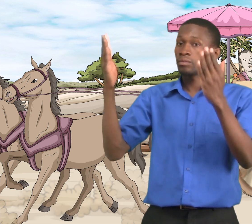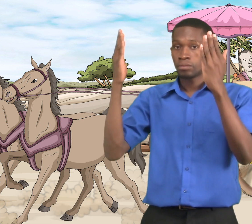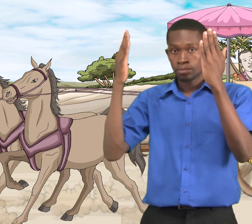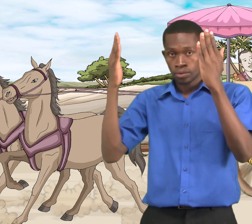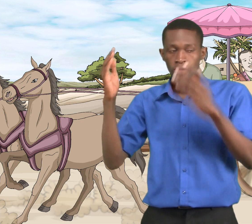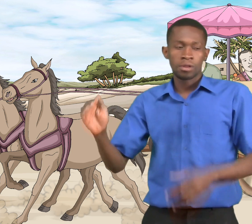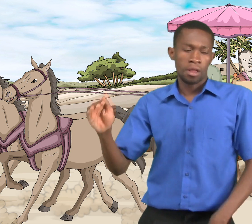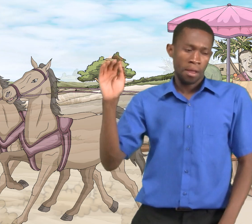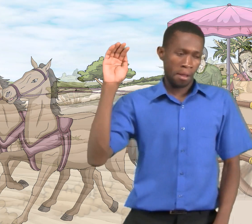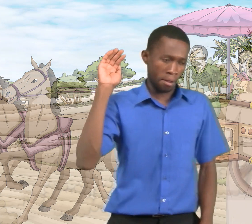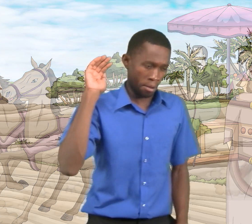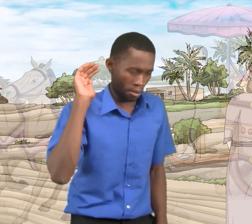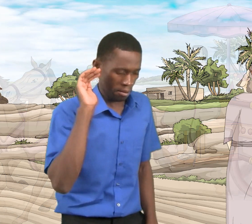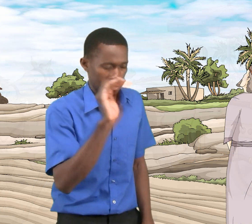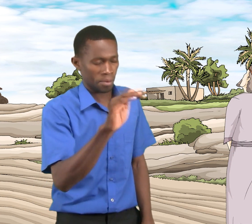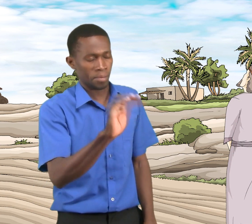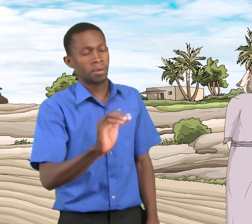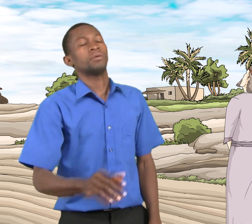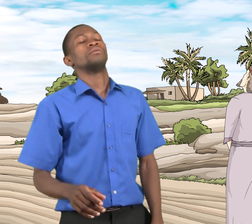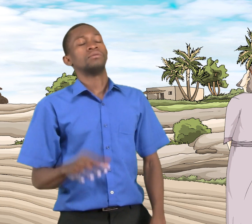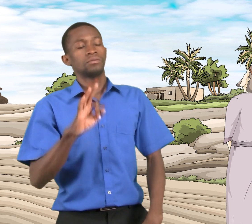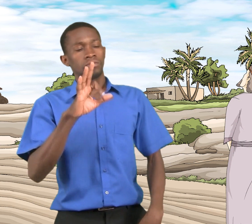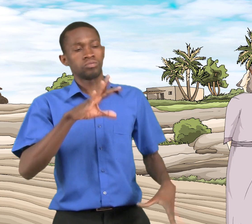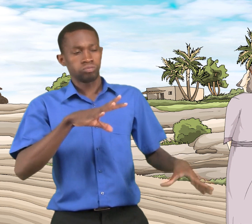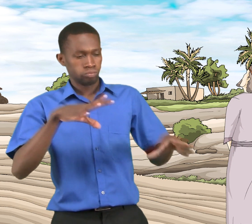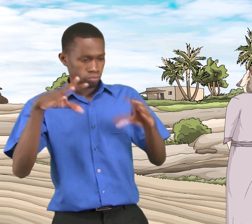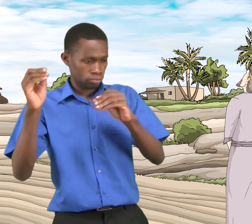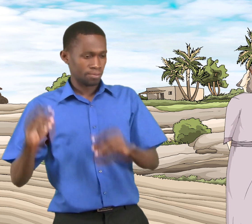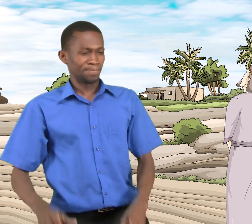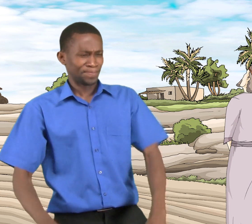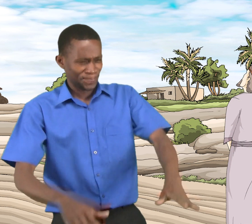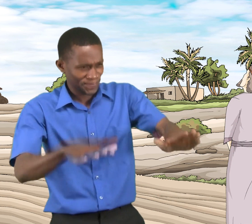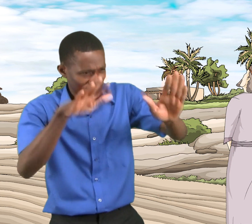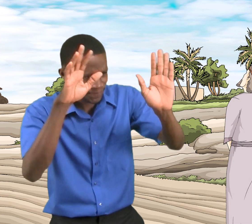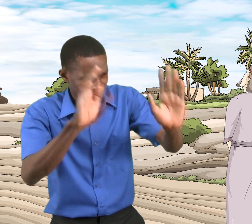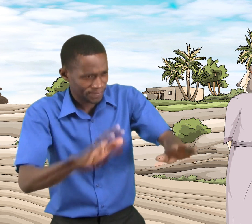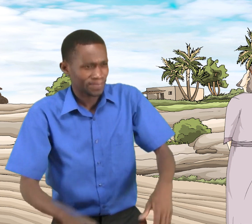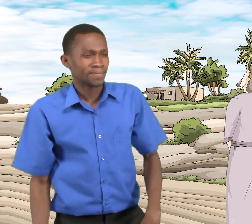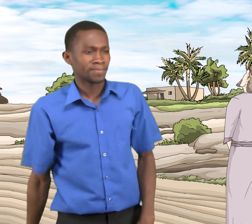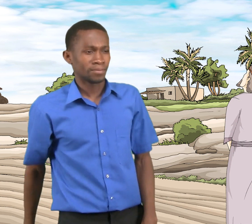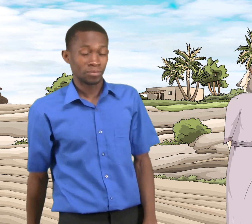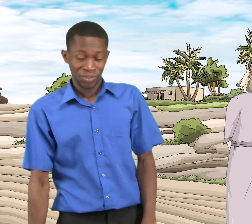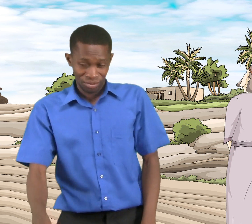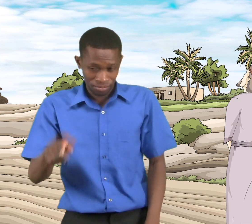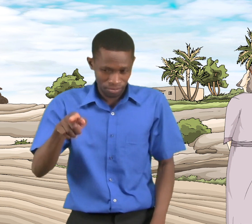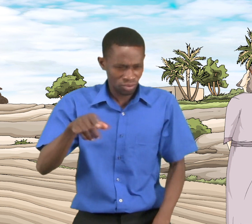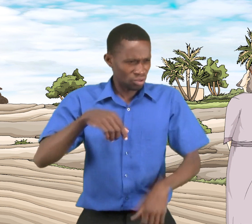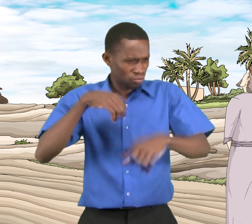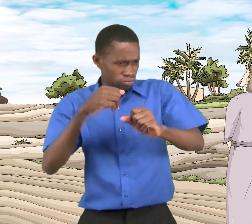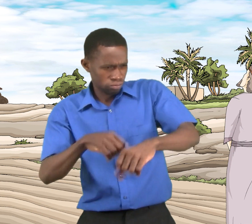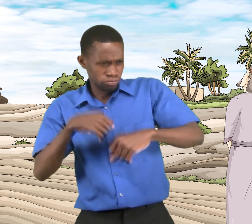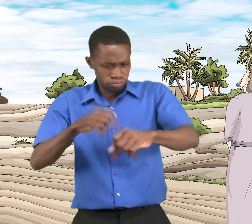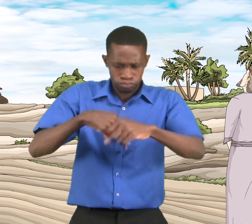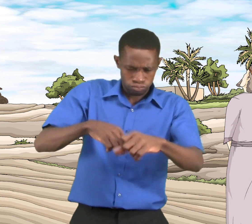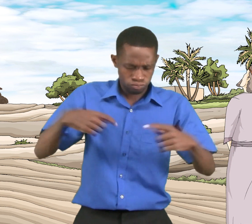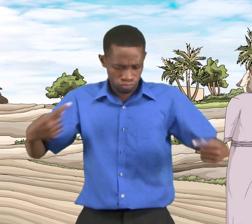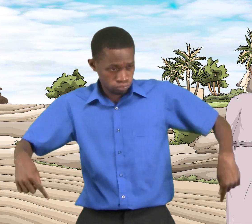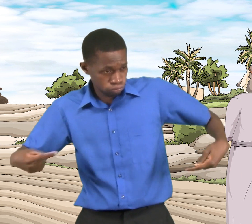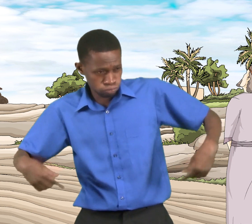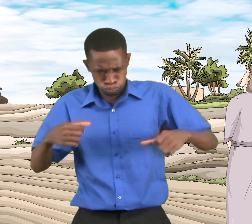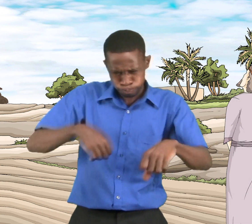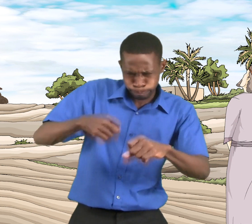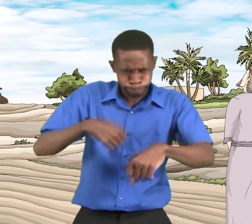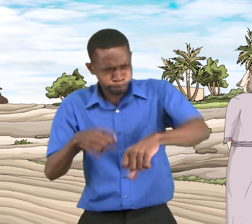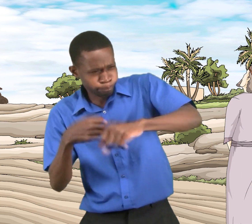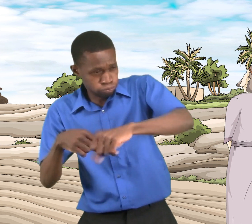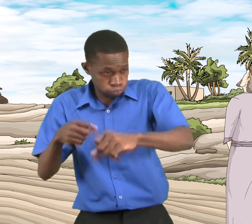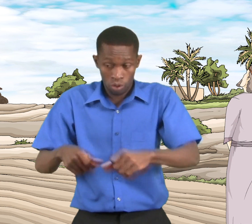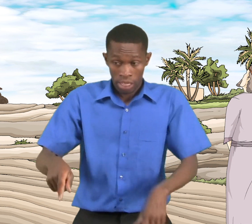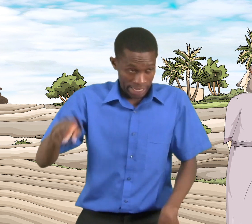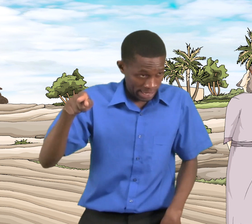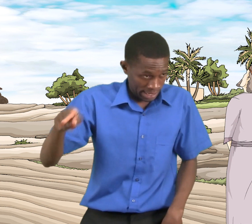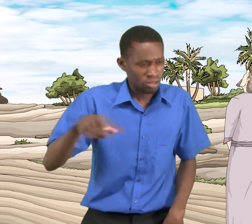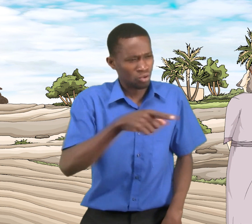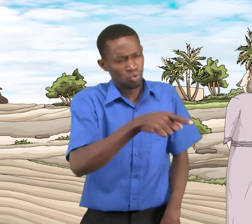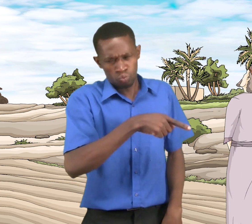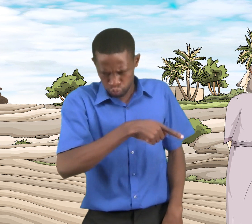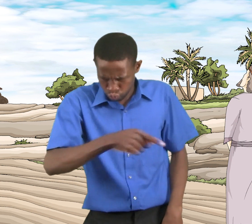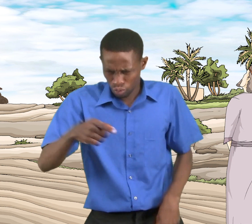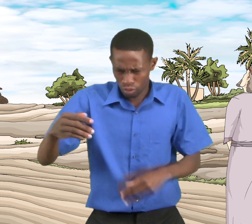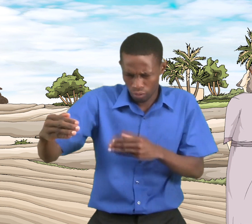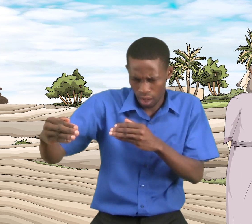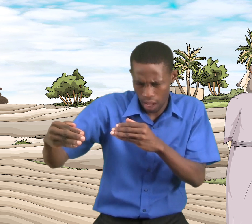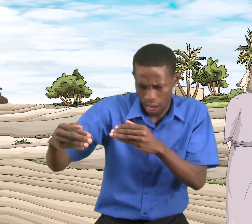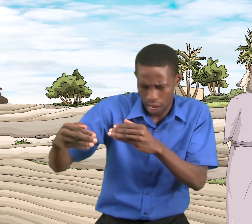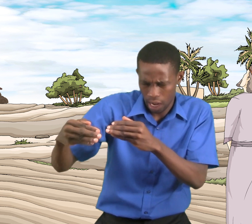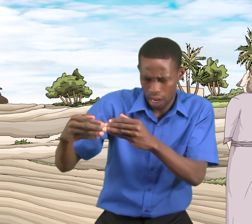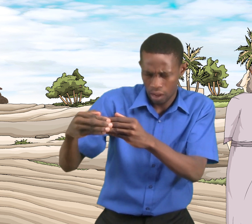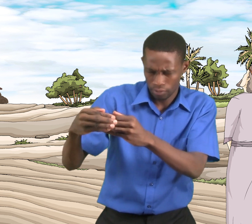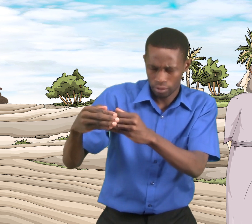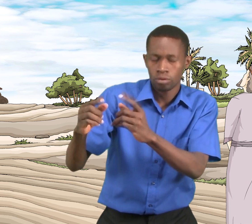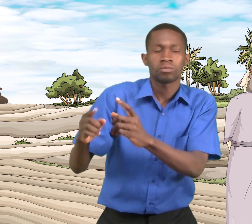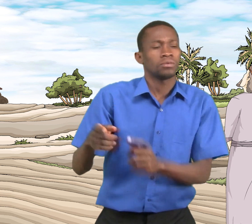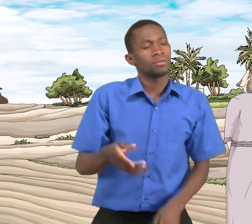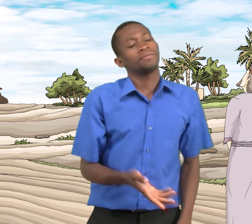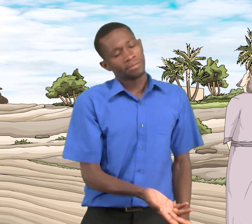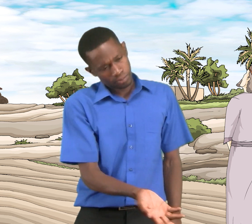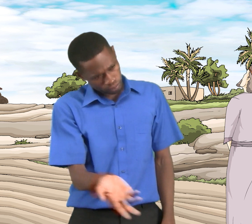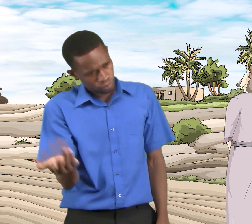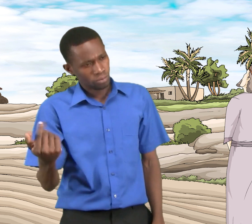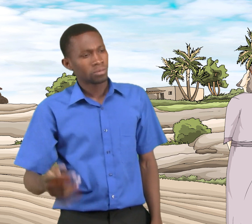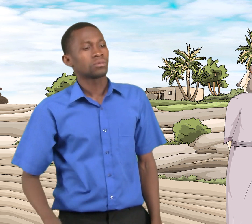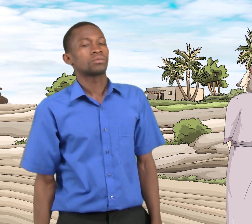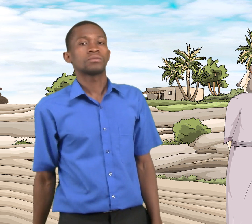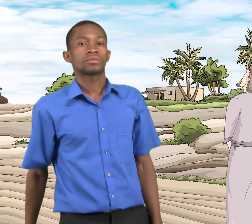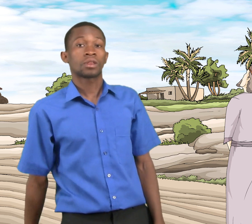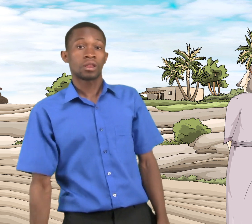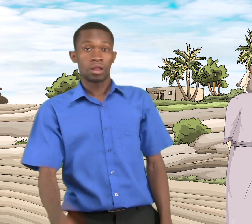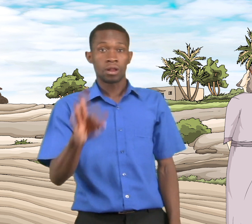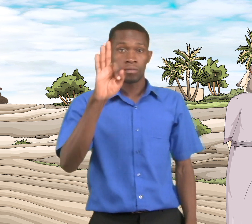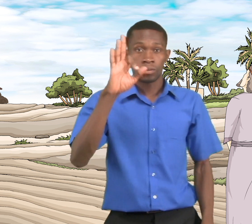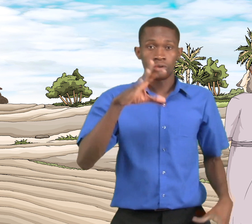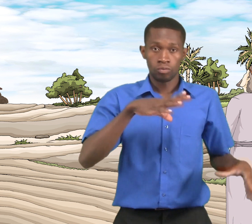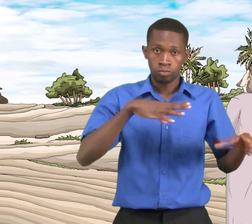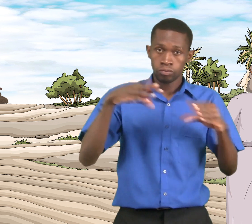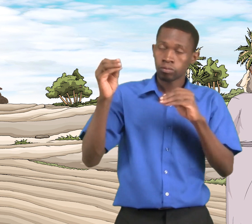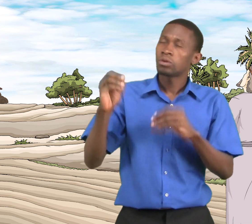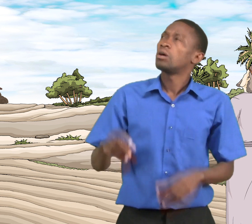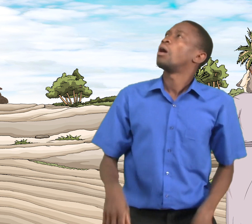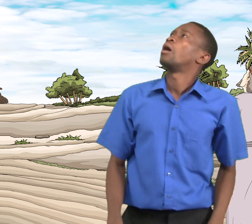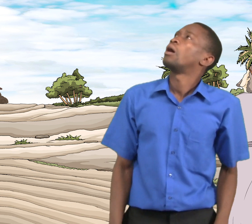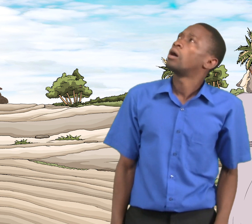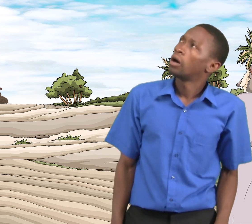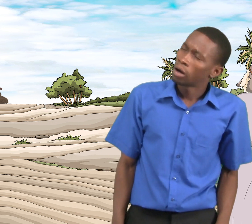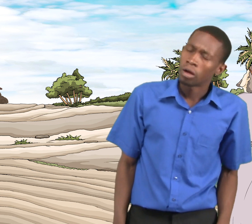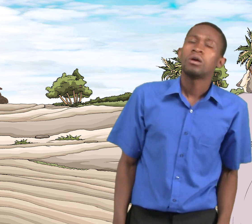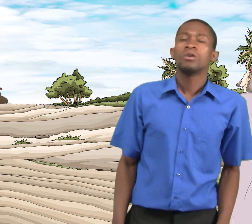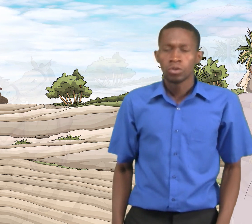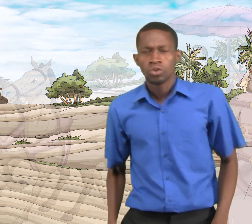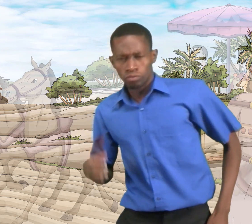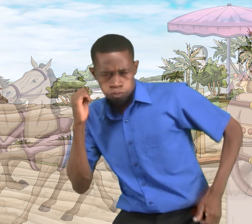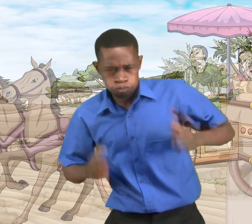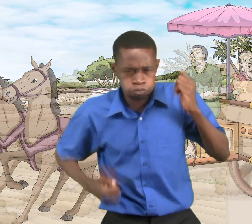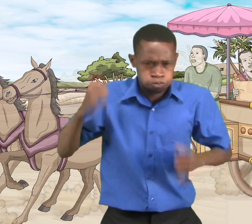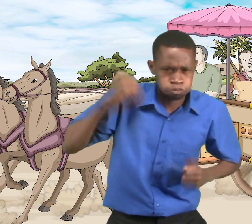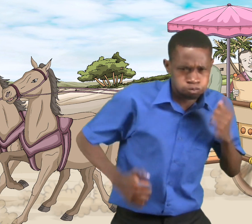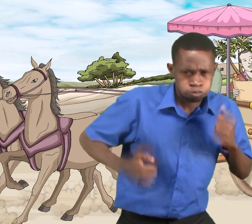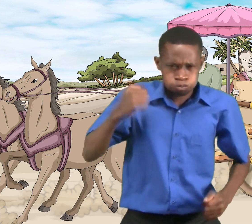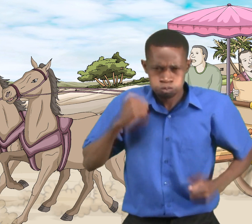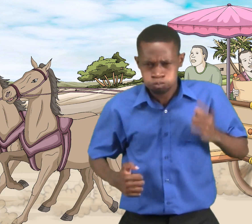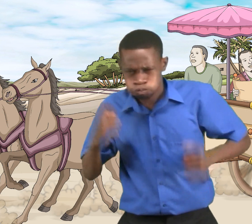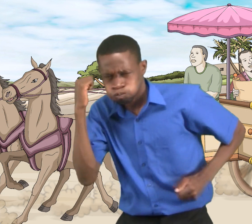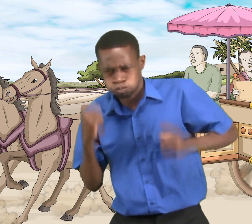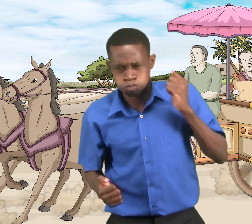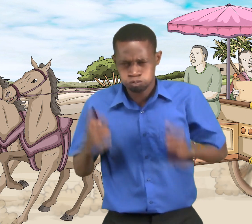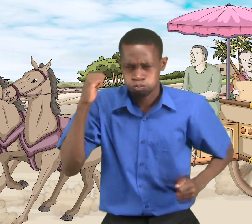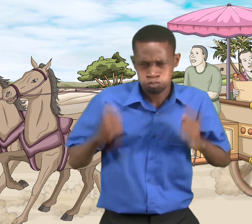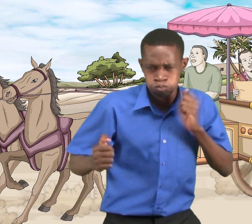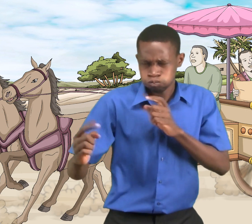The Spirit said to Philip, “Go over to that chariot and stay by it.”